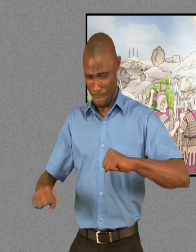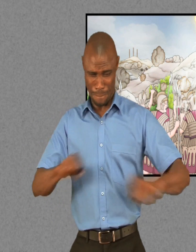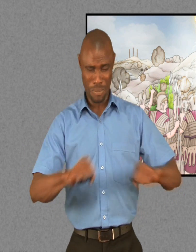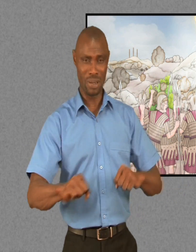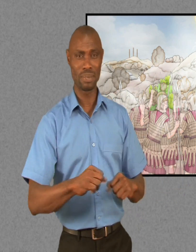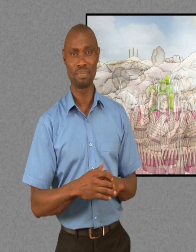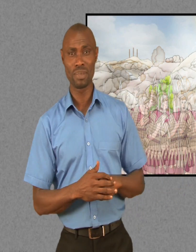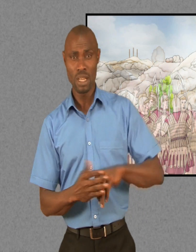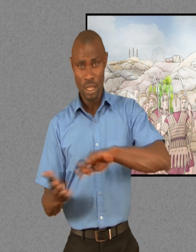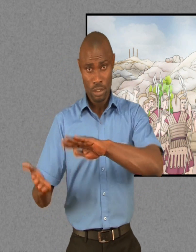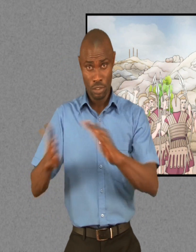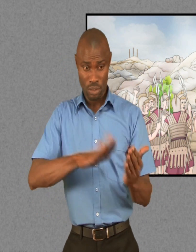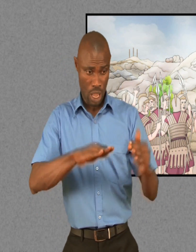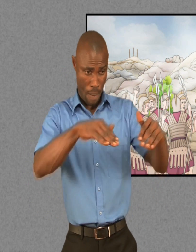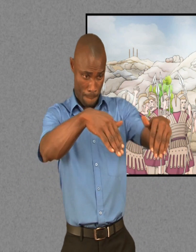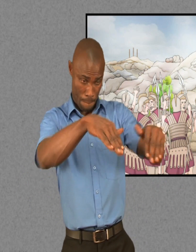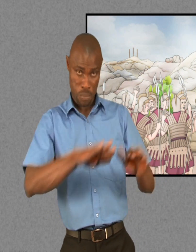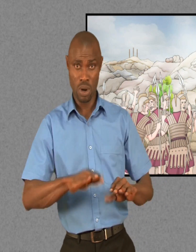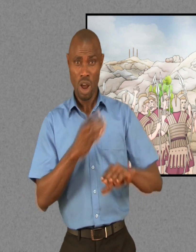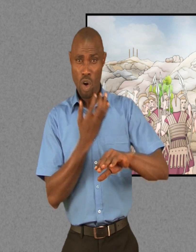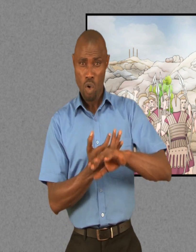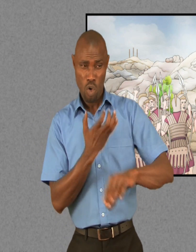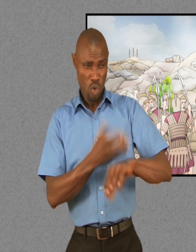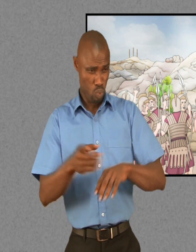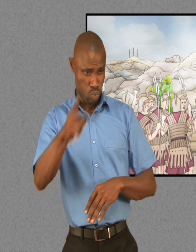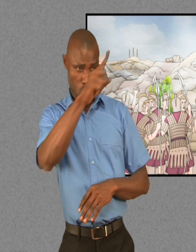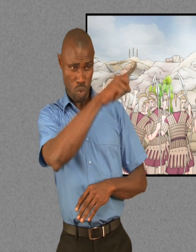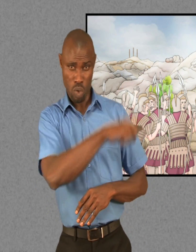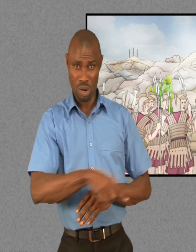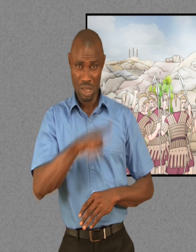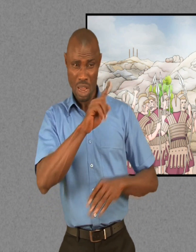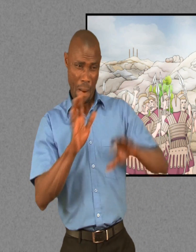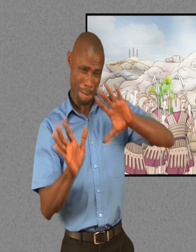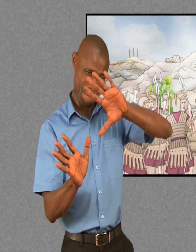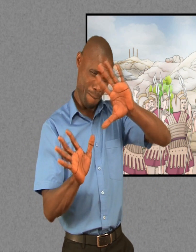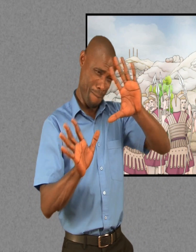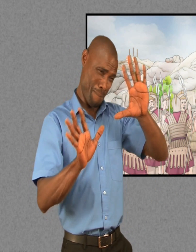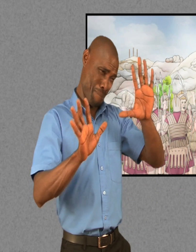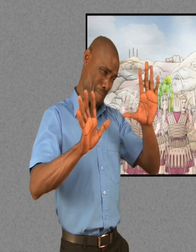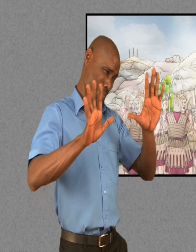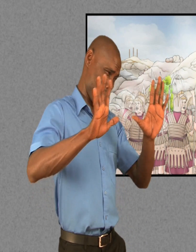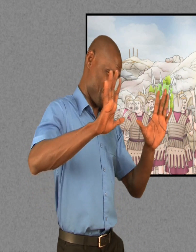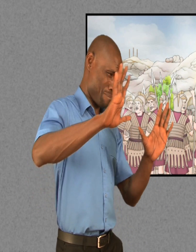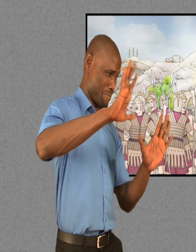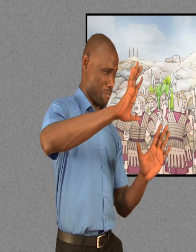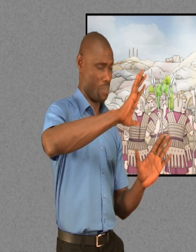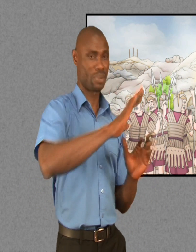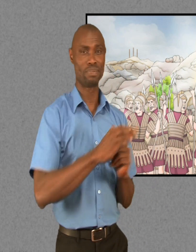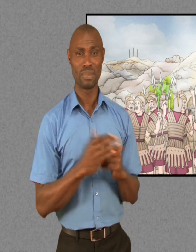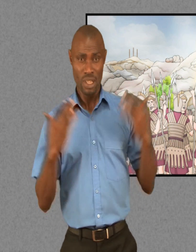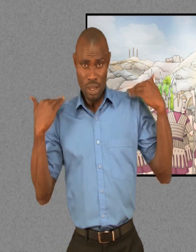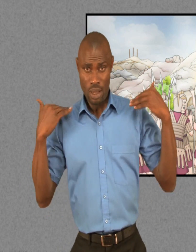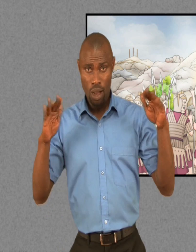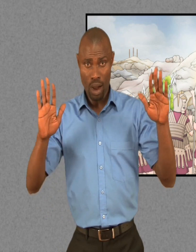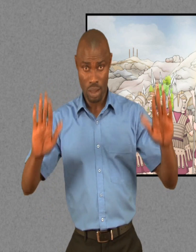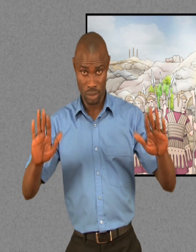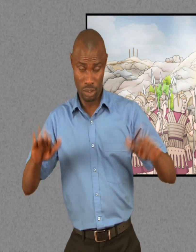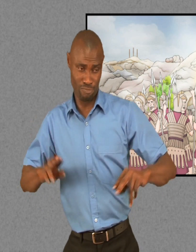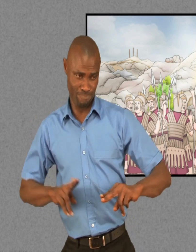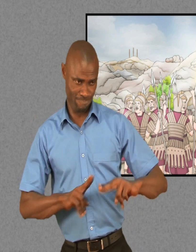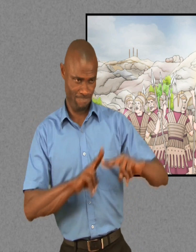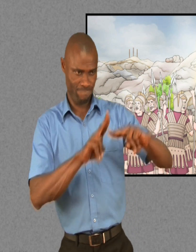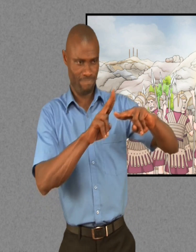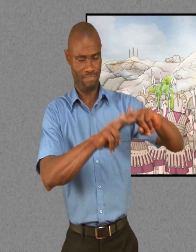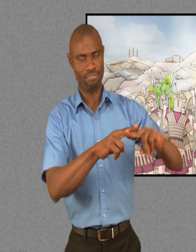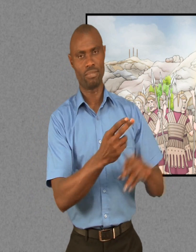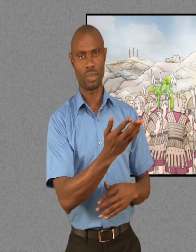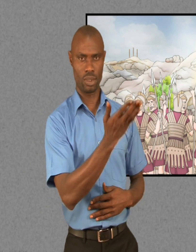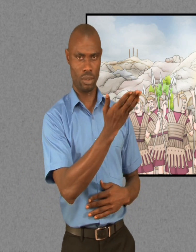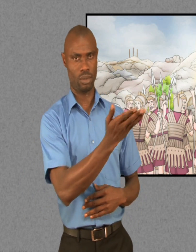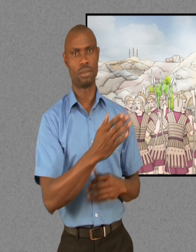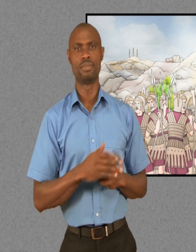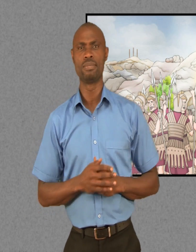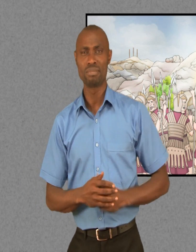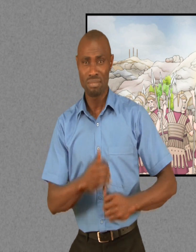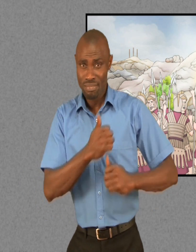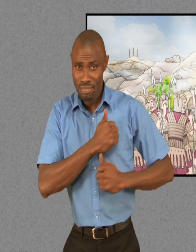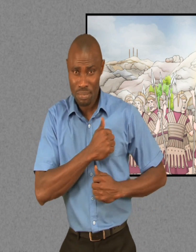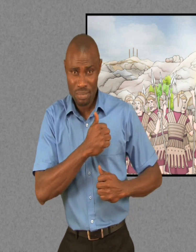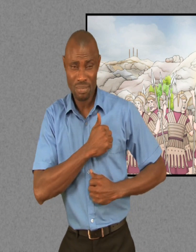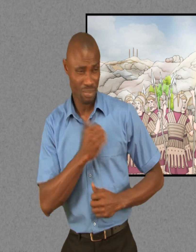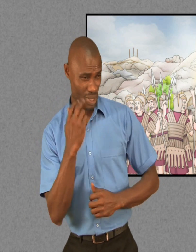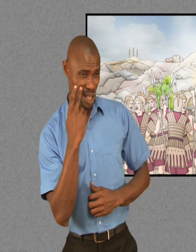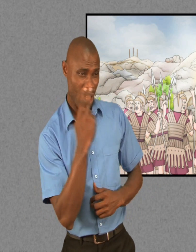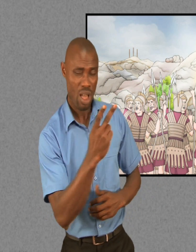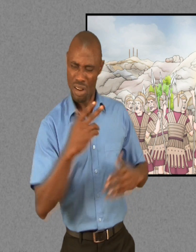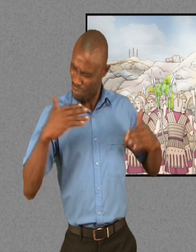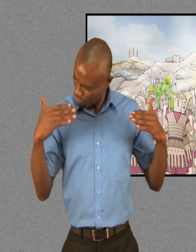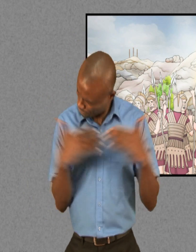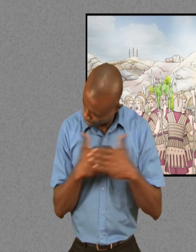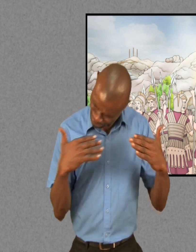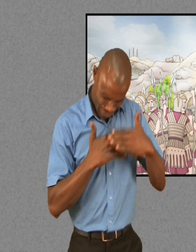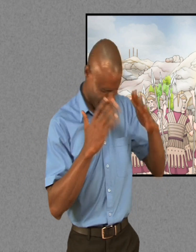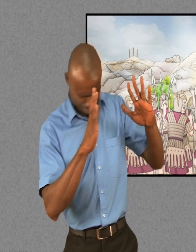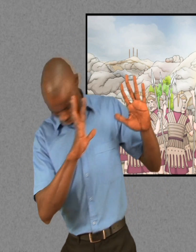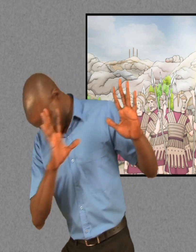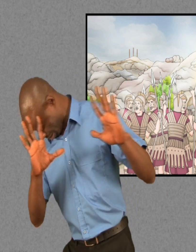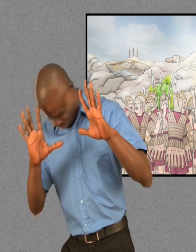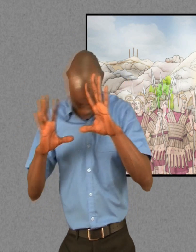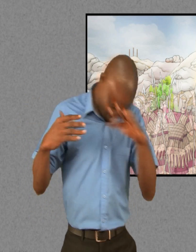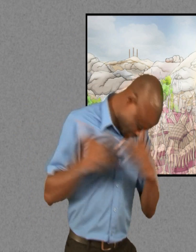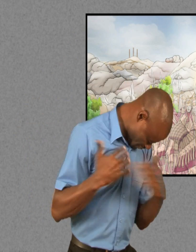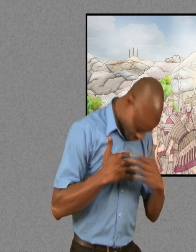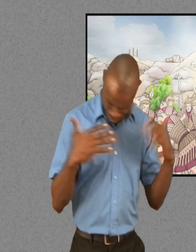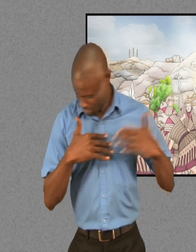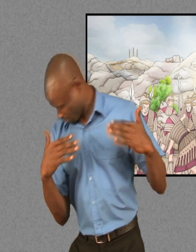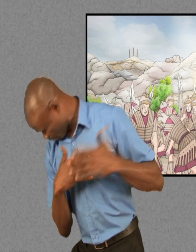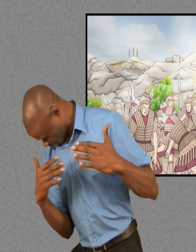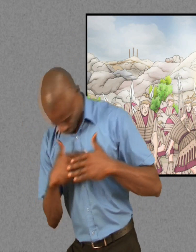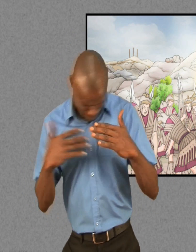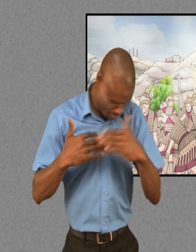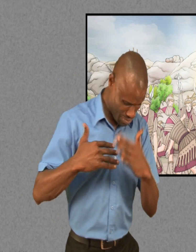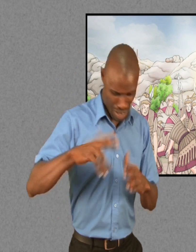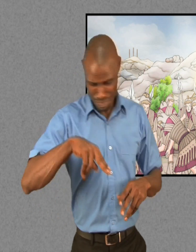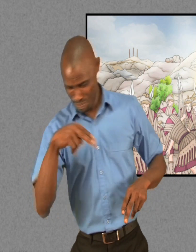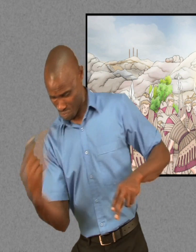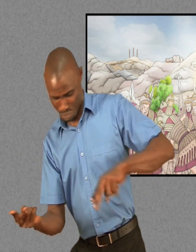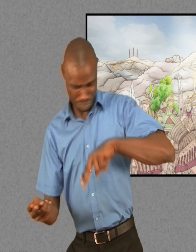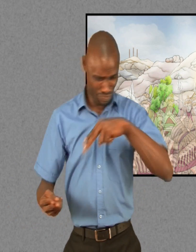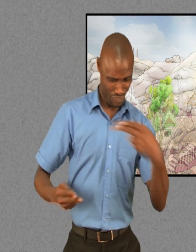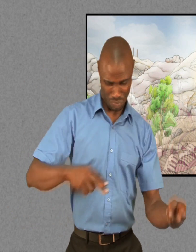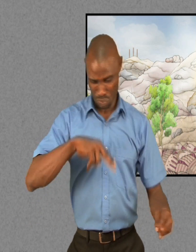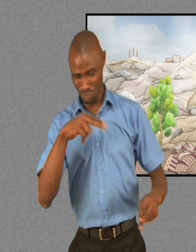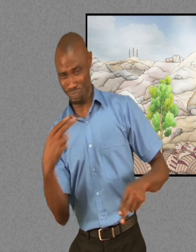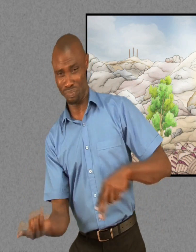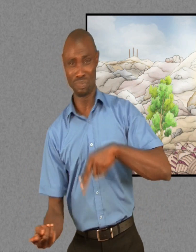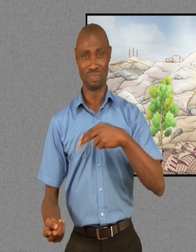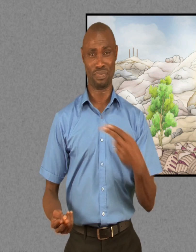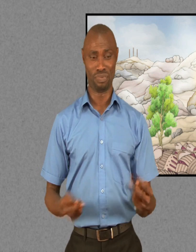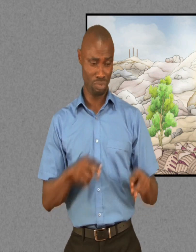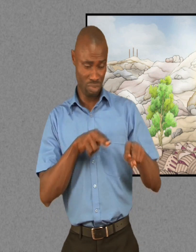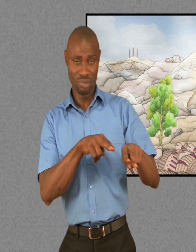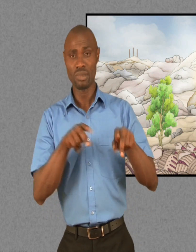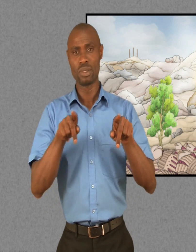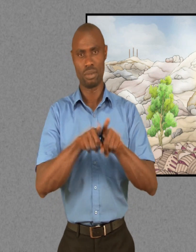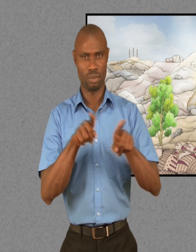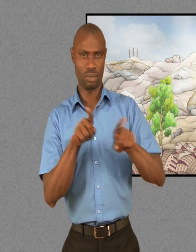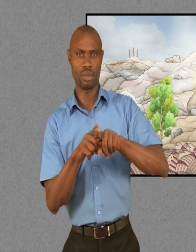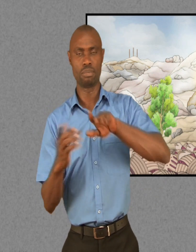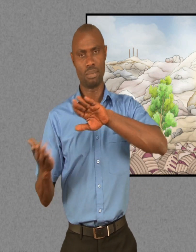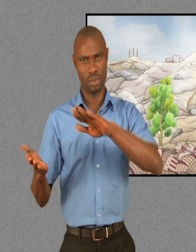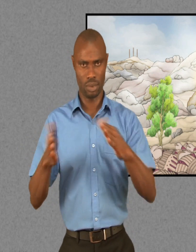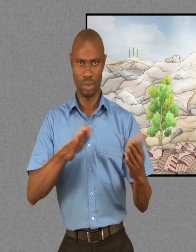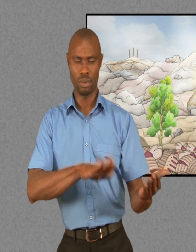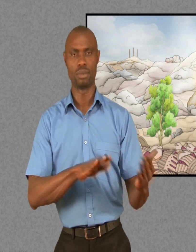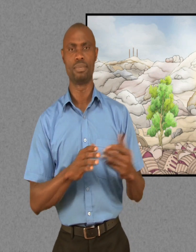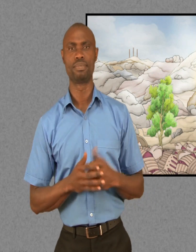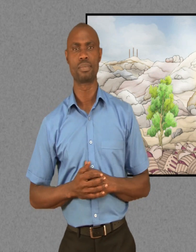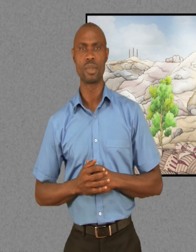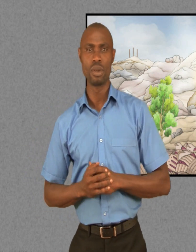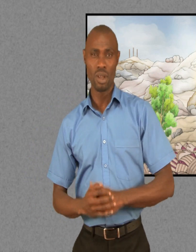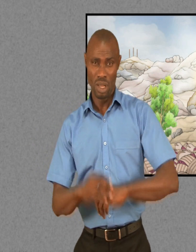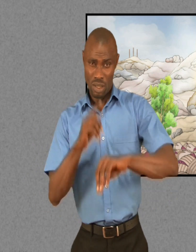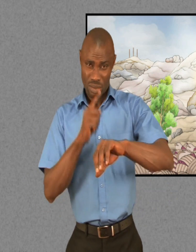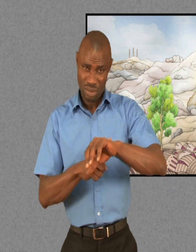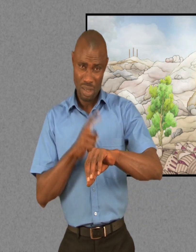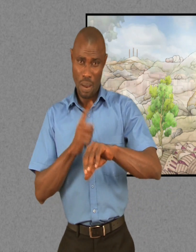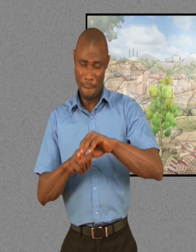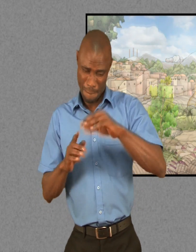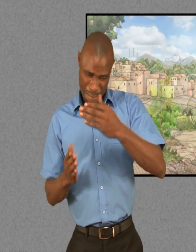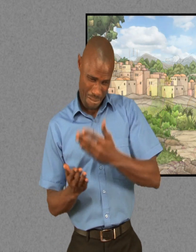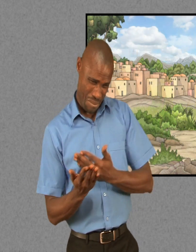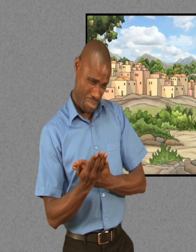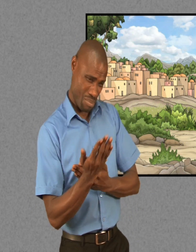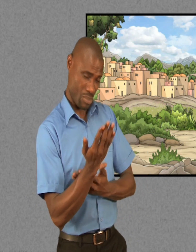The guards trembled in fear of him and became like dead men.